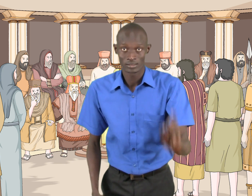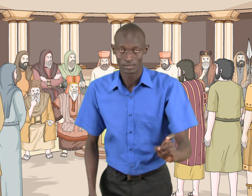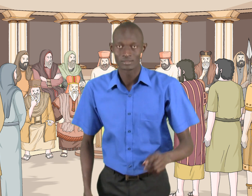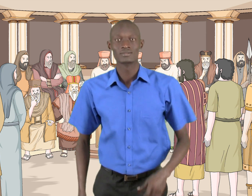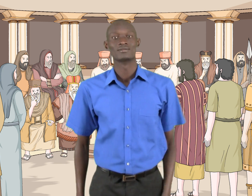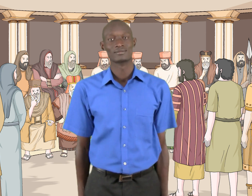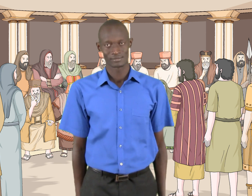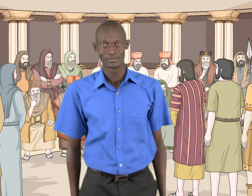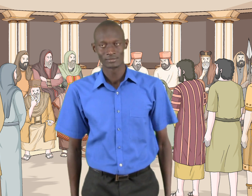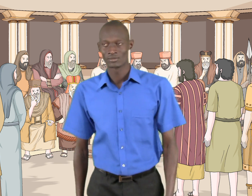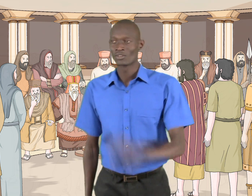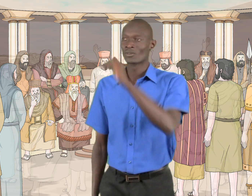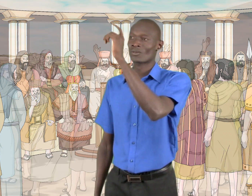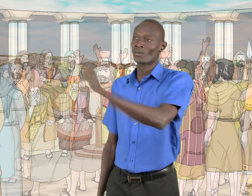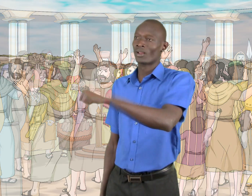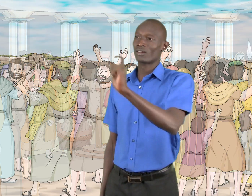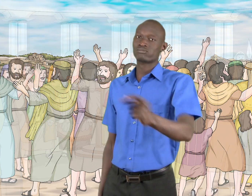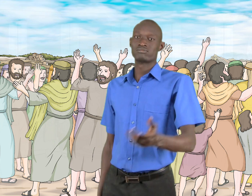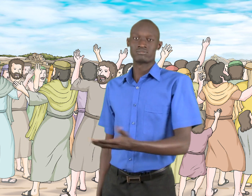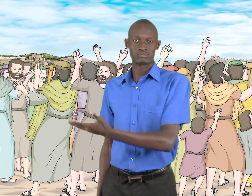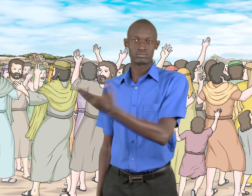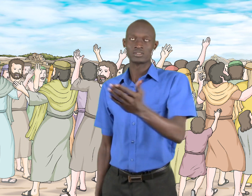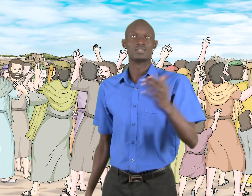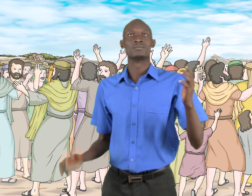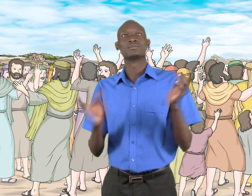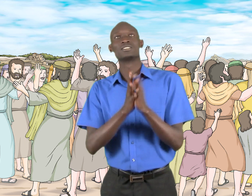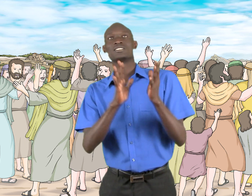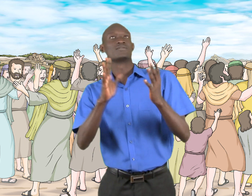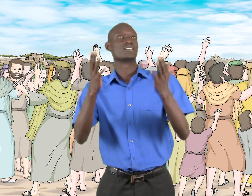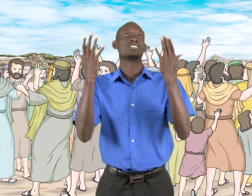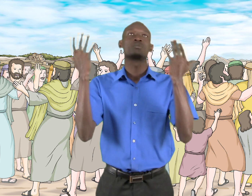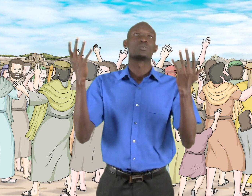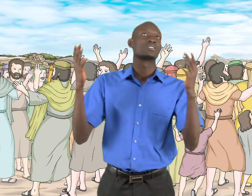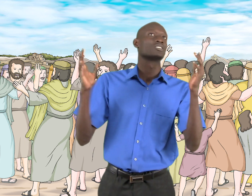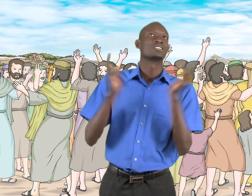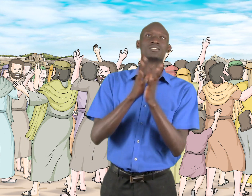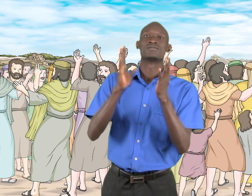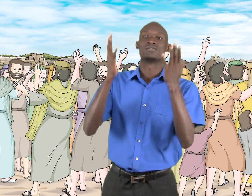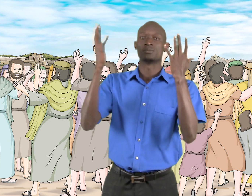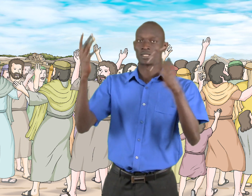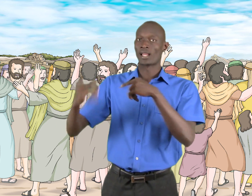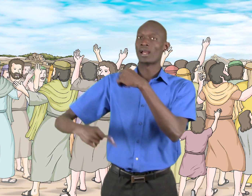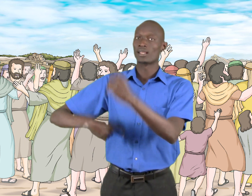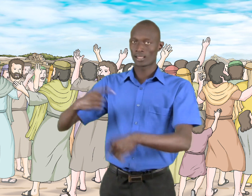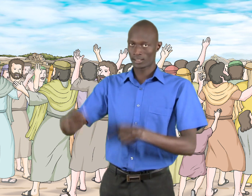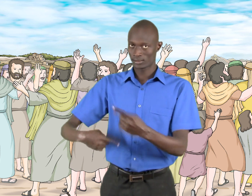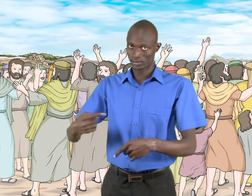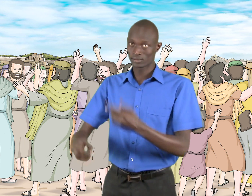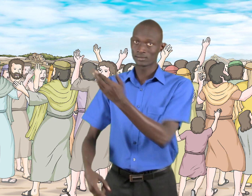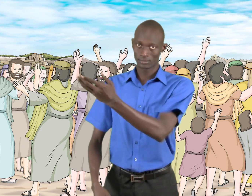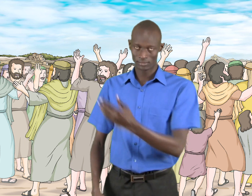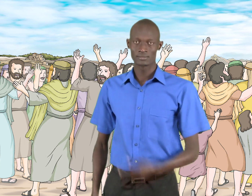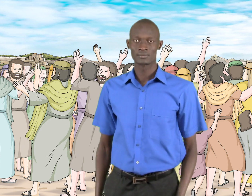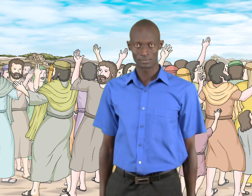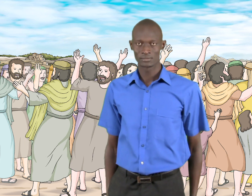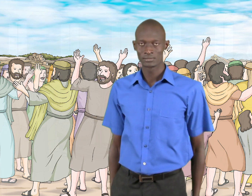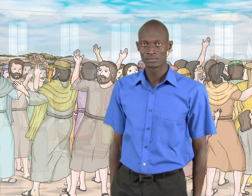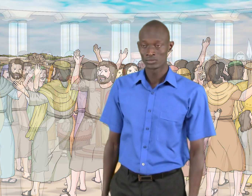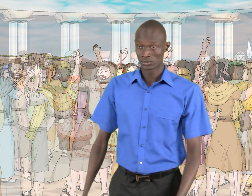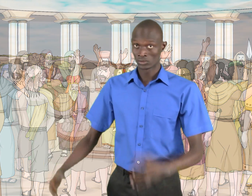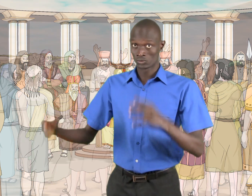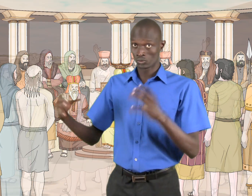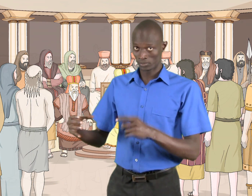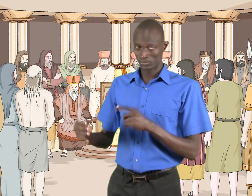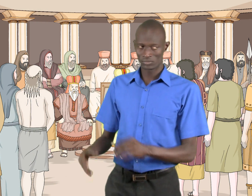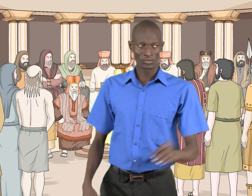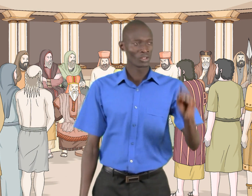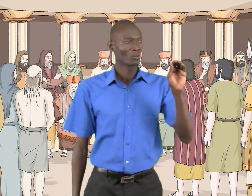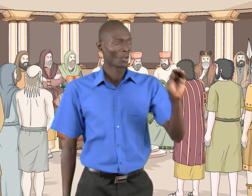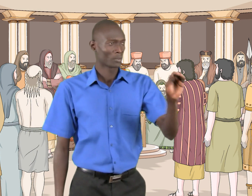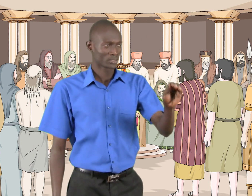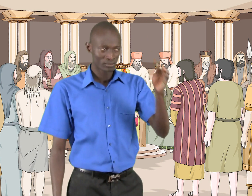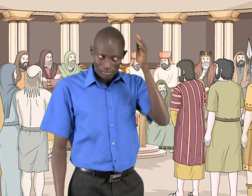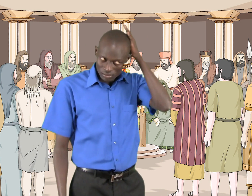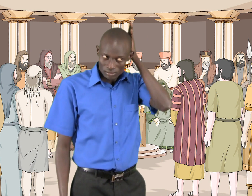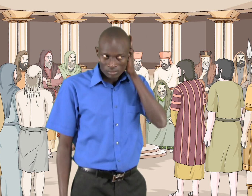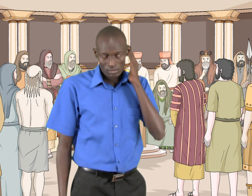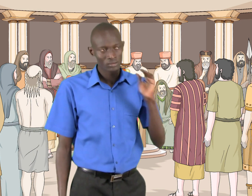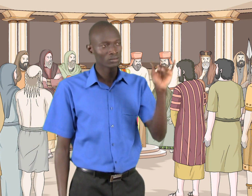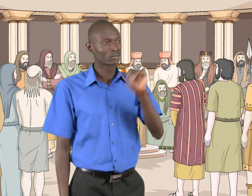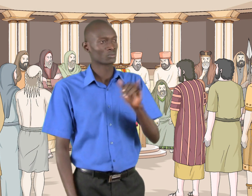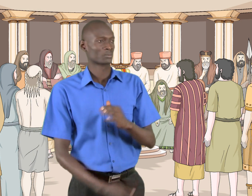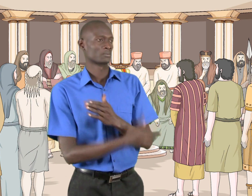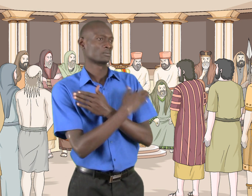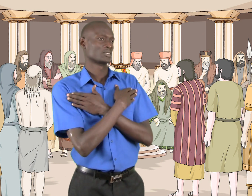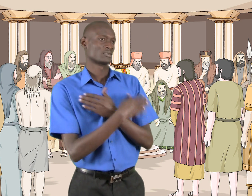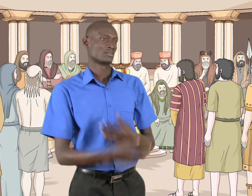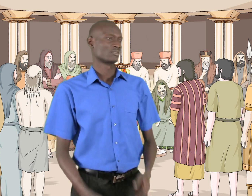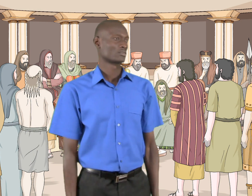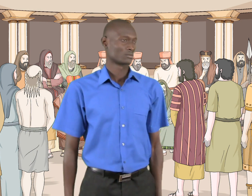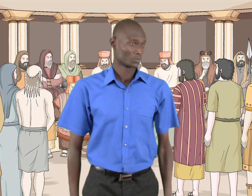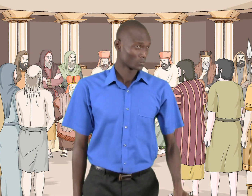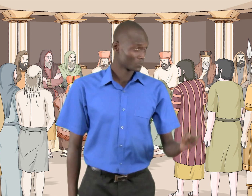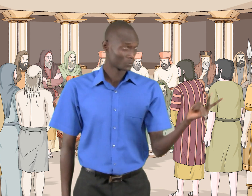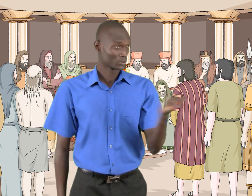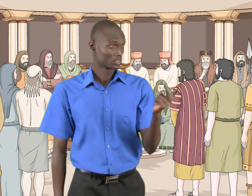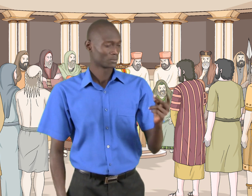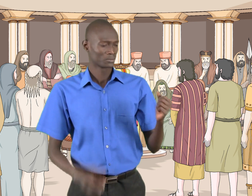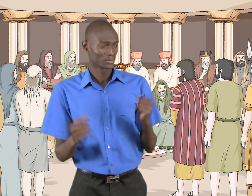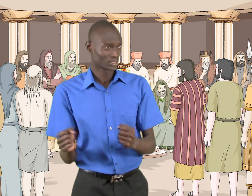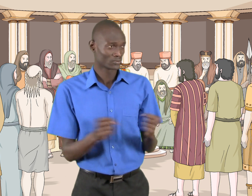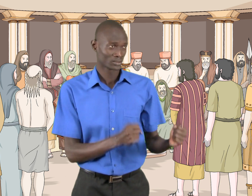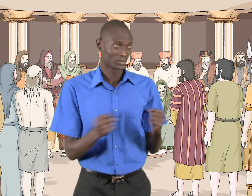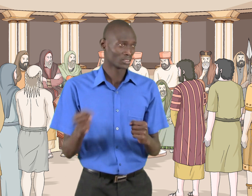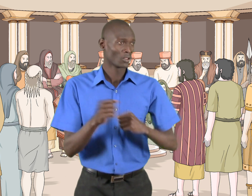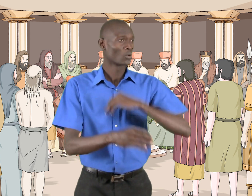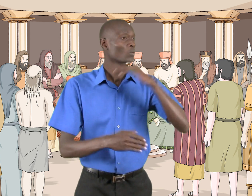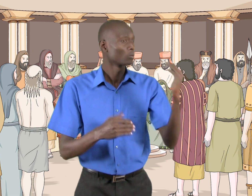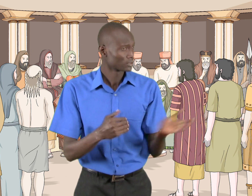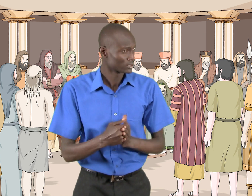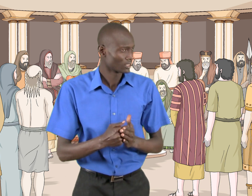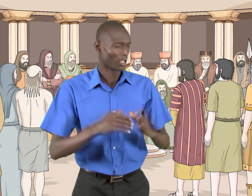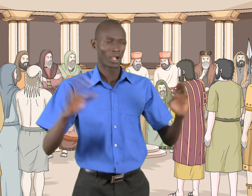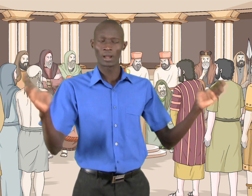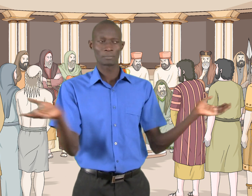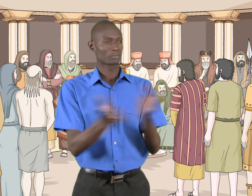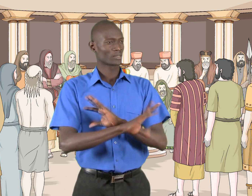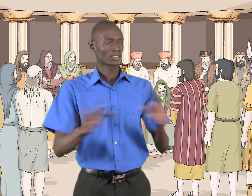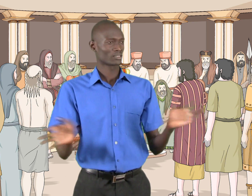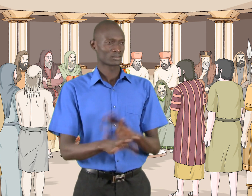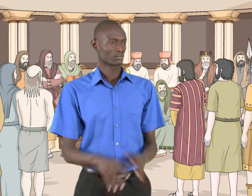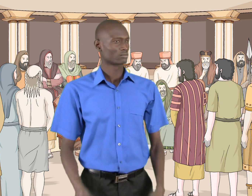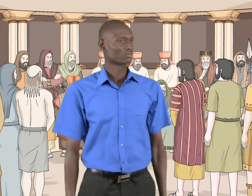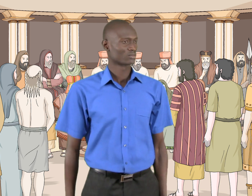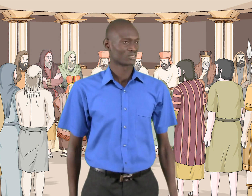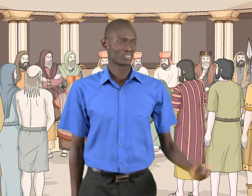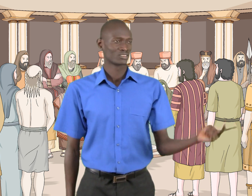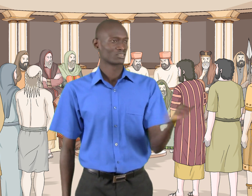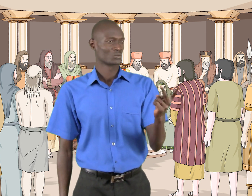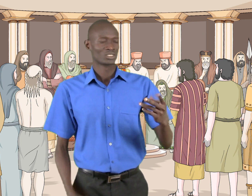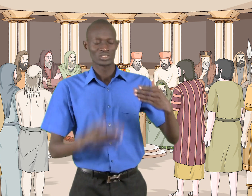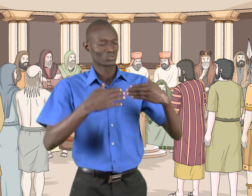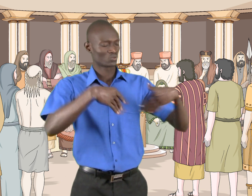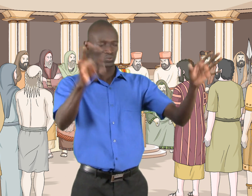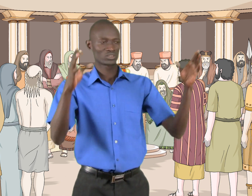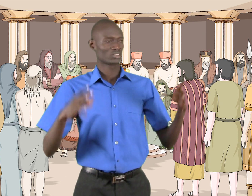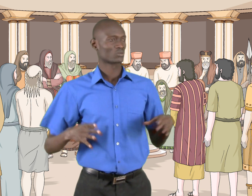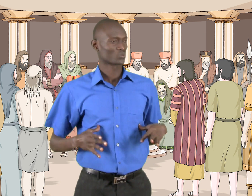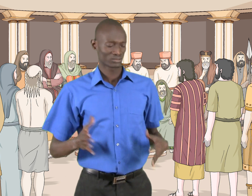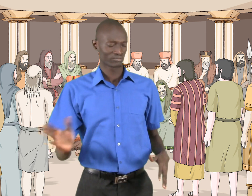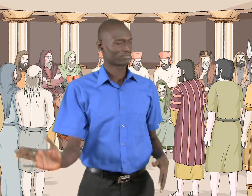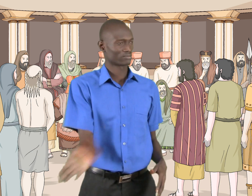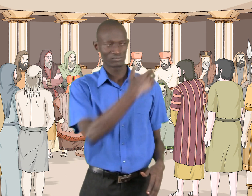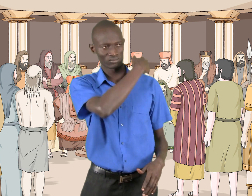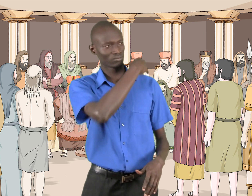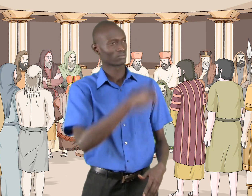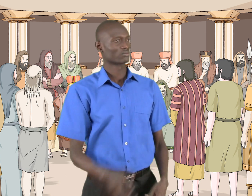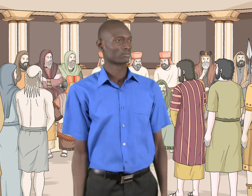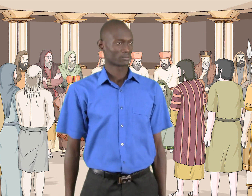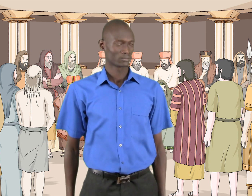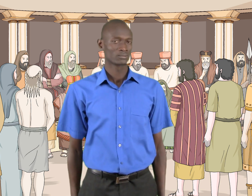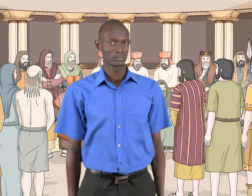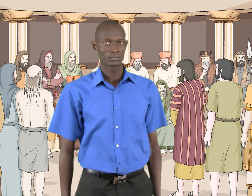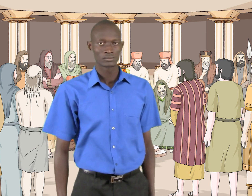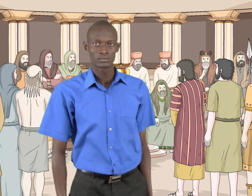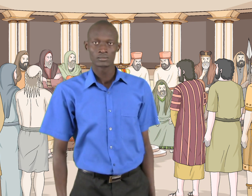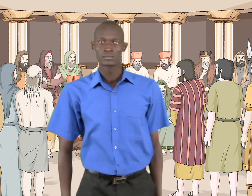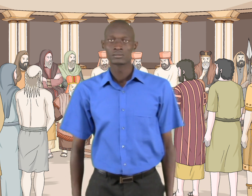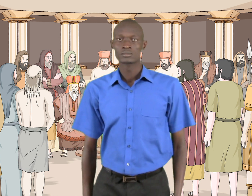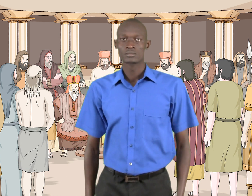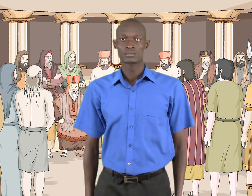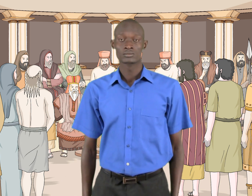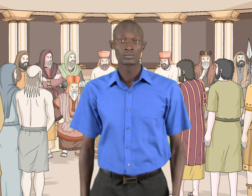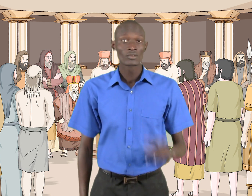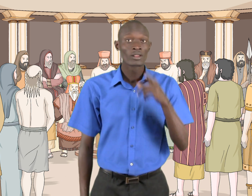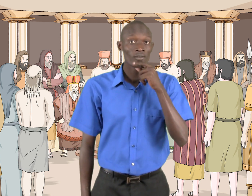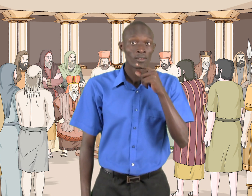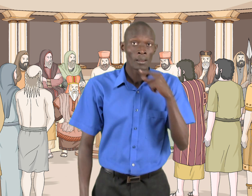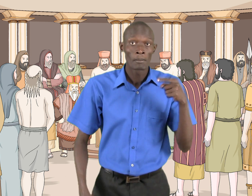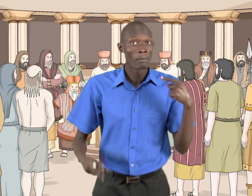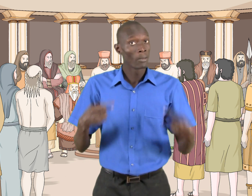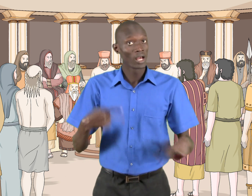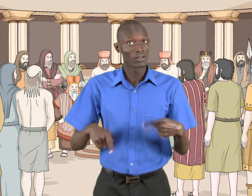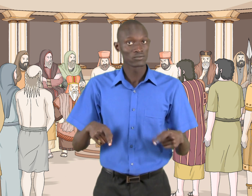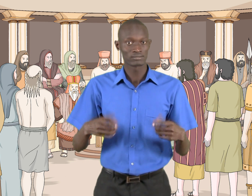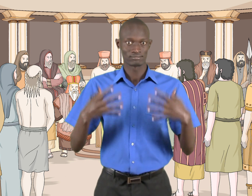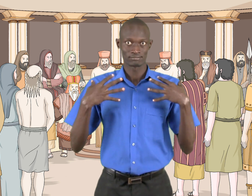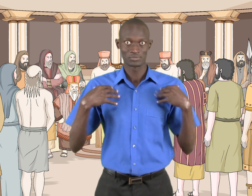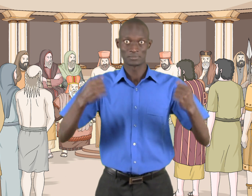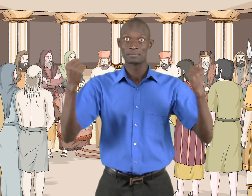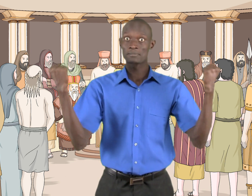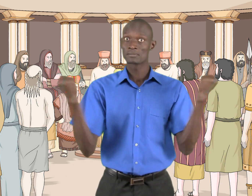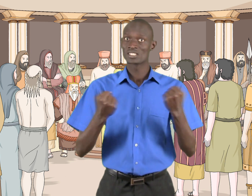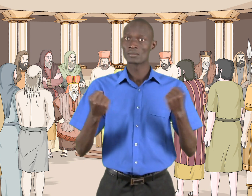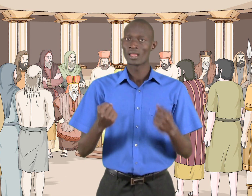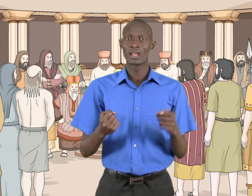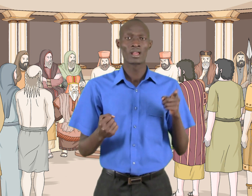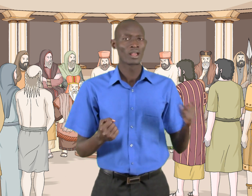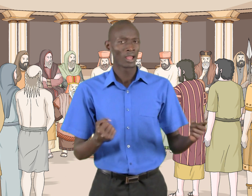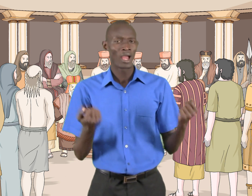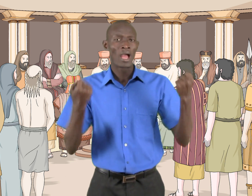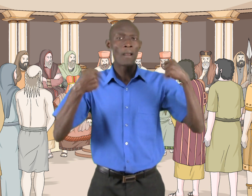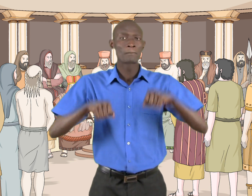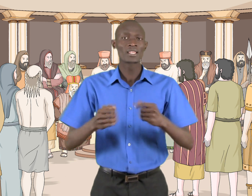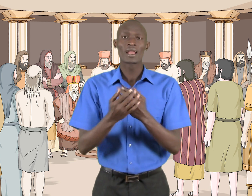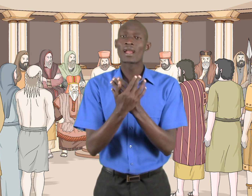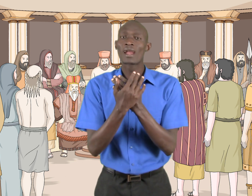They could not find a way to punish them, because all the people were glorifying God for what had happened.